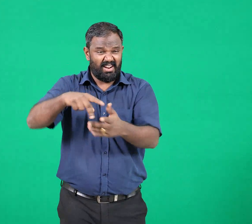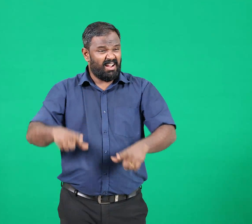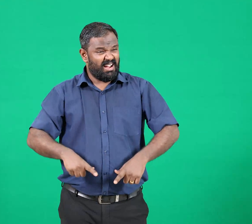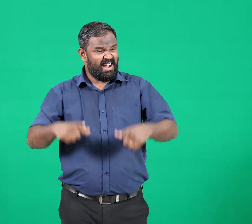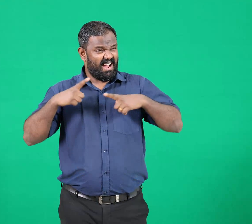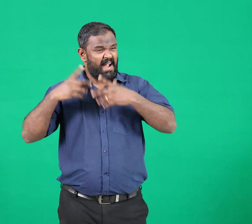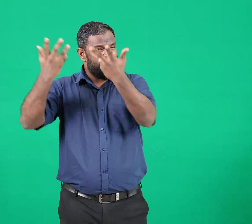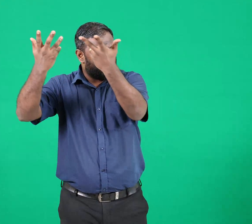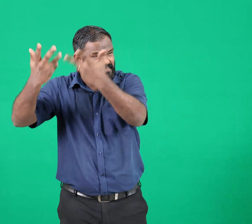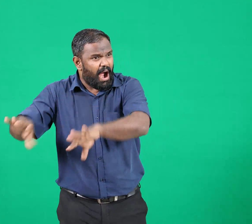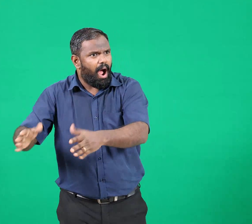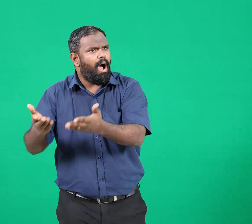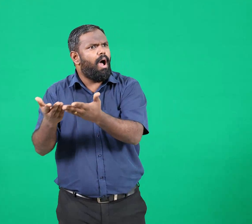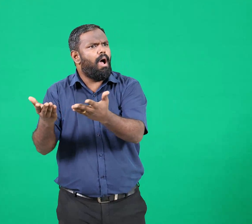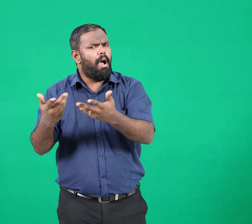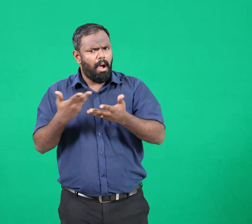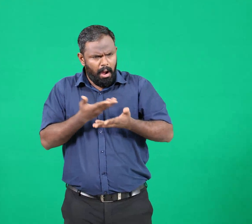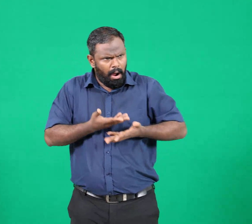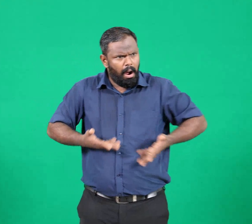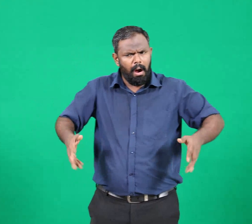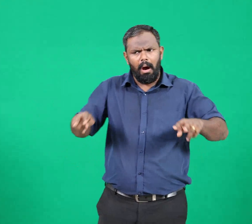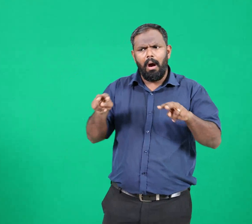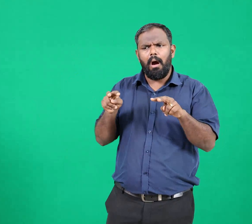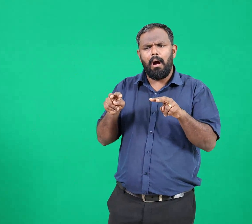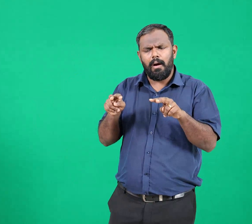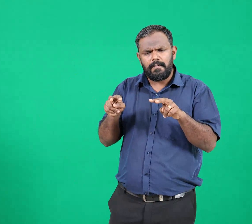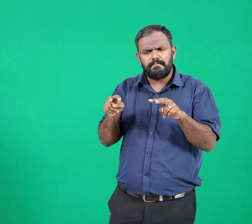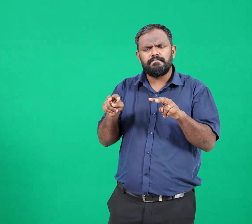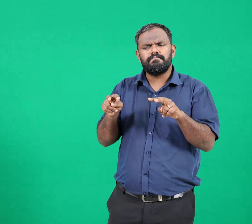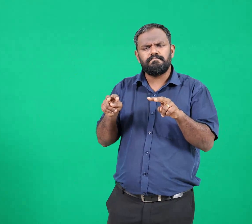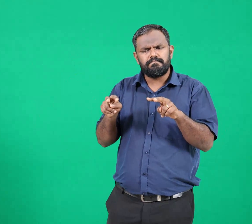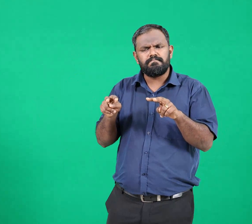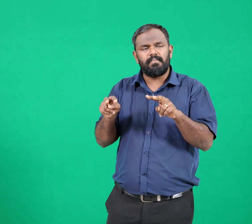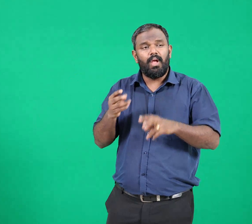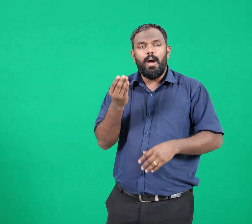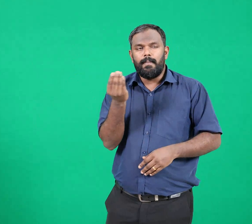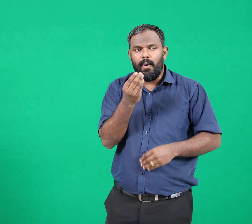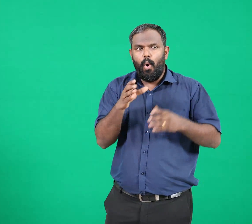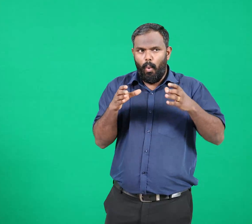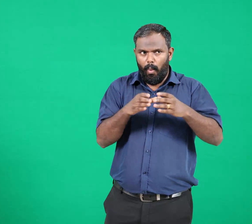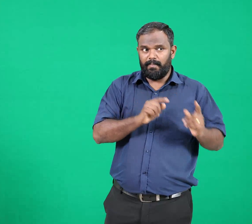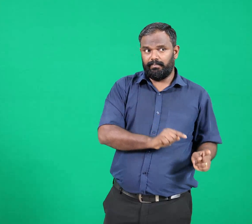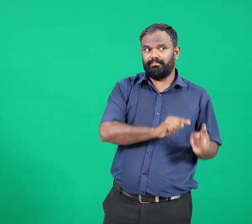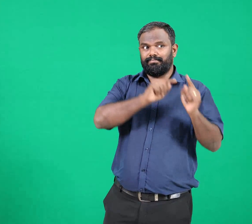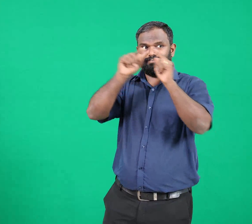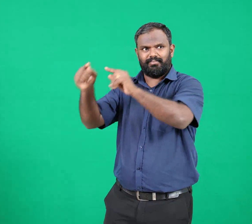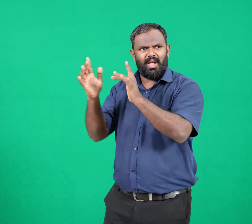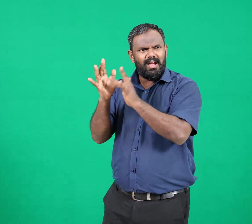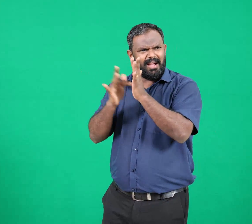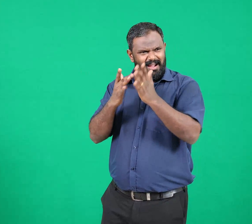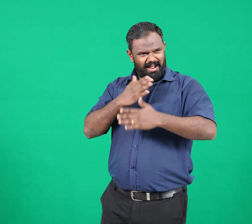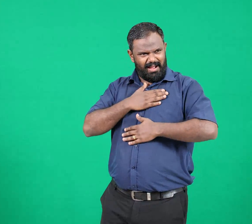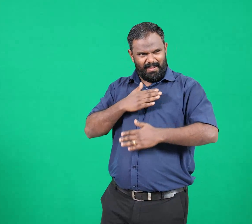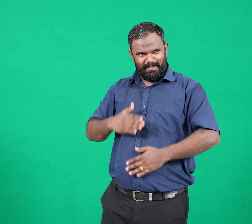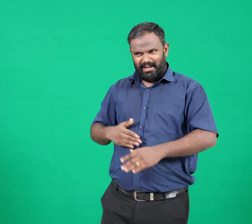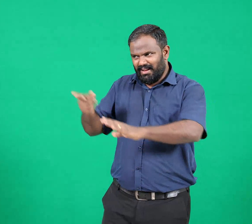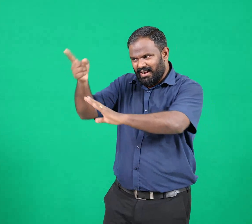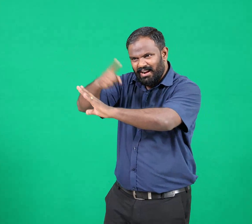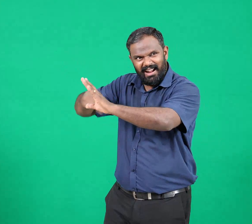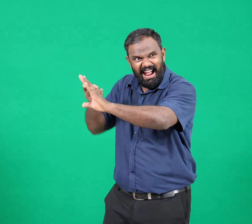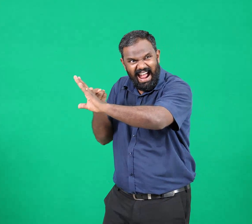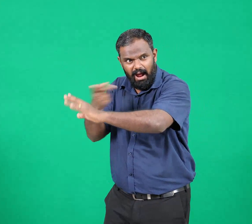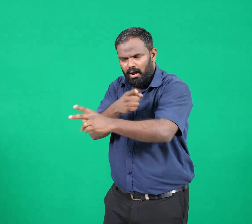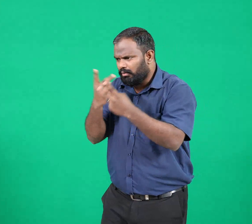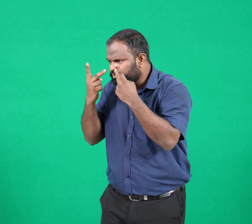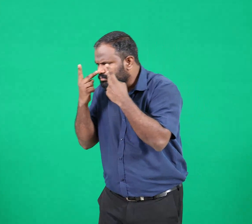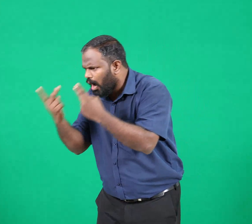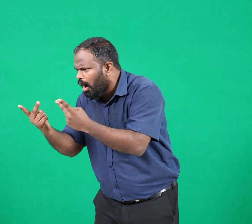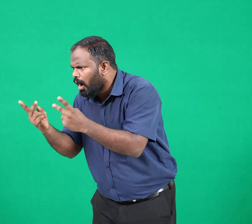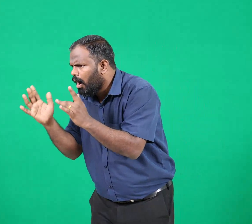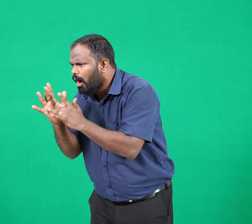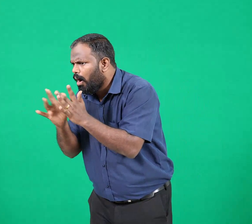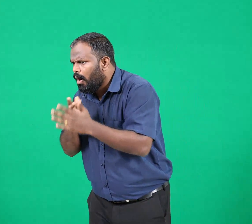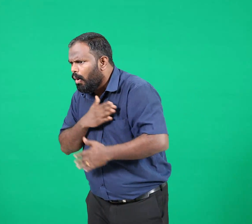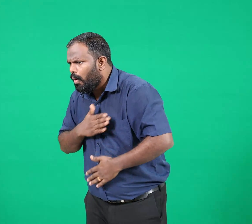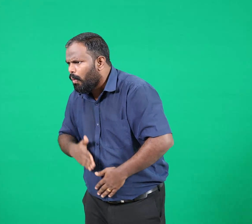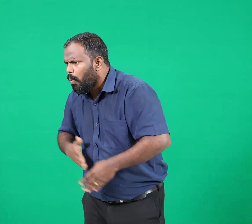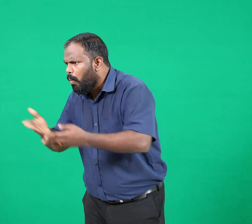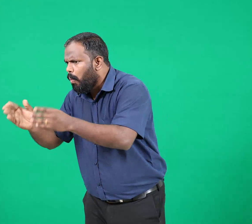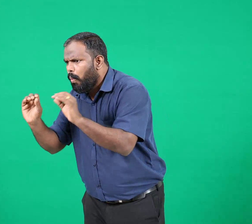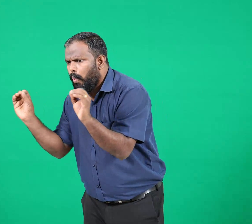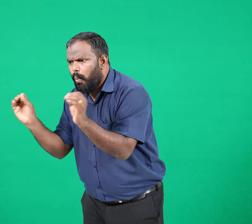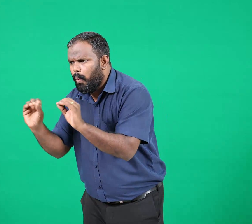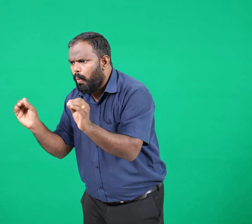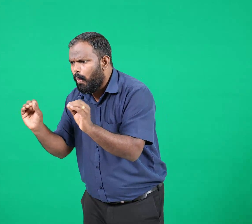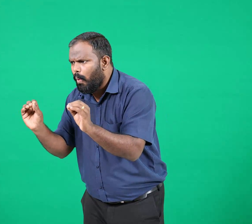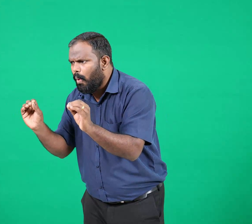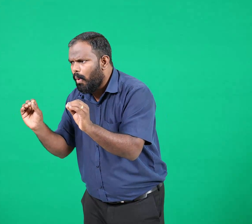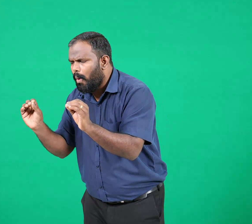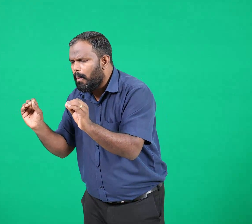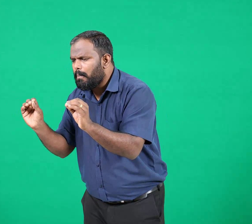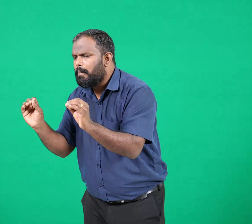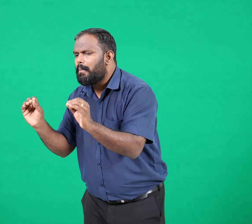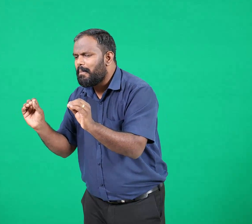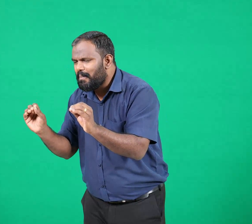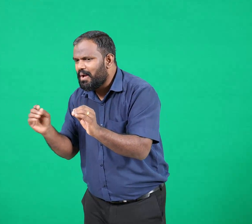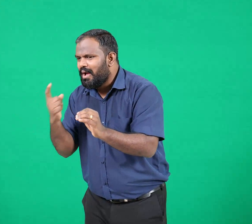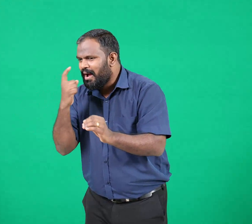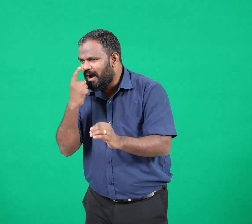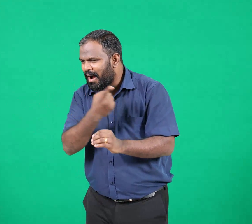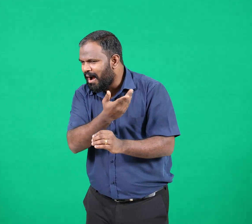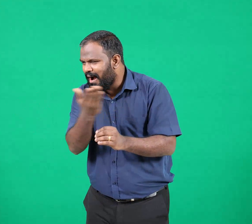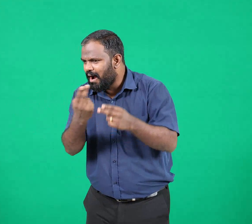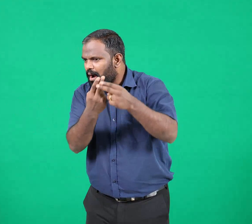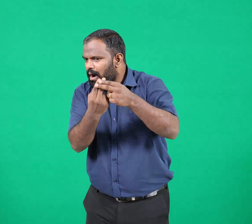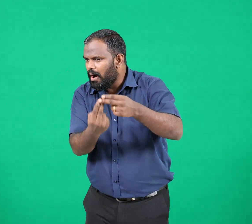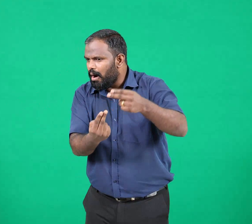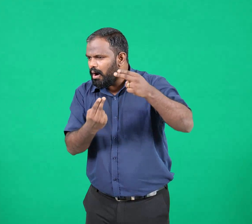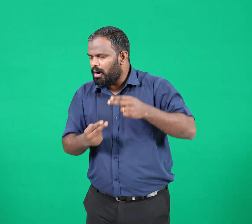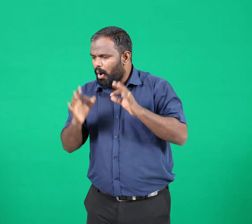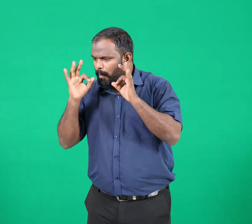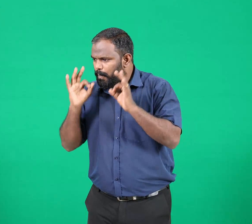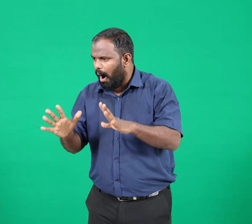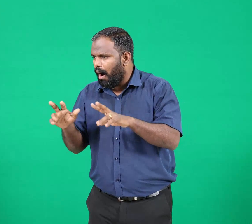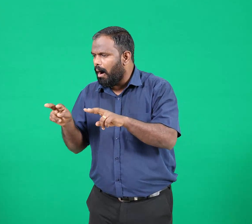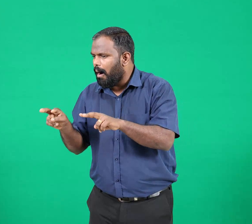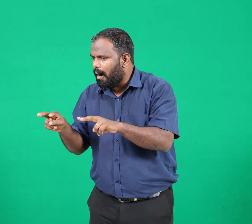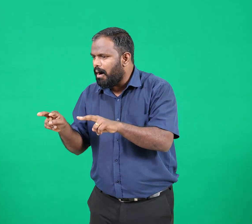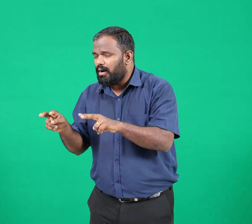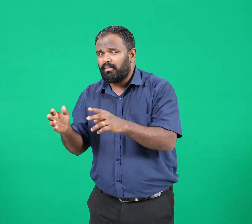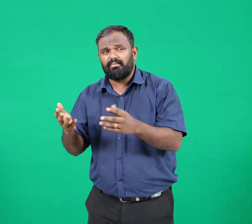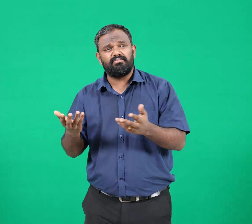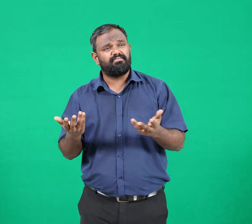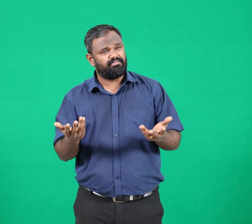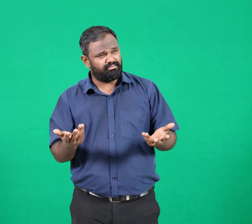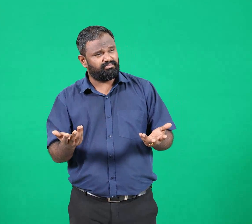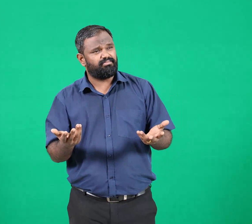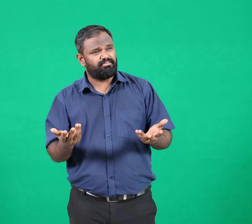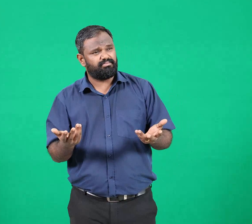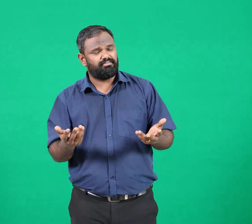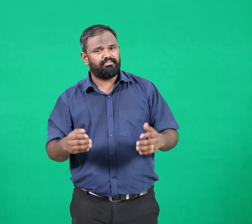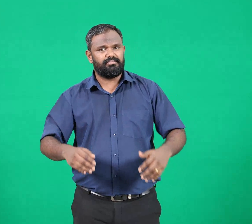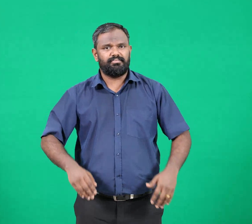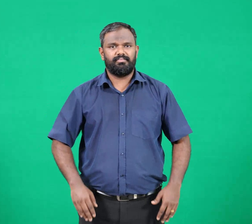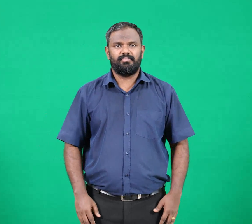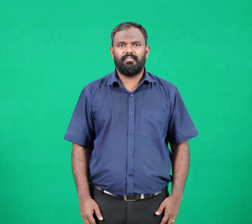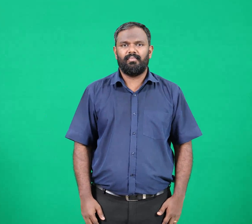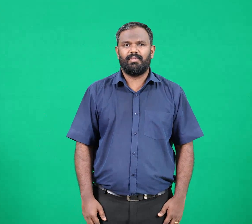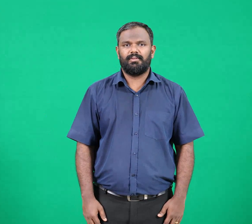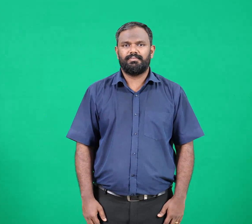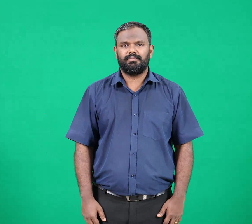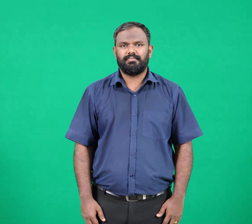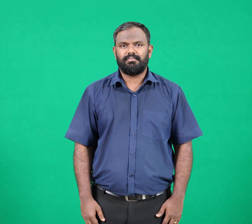Then some of our companions went to the tomb and found it just as the women had described. But Him they did not see."